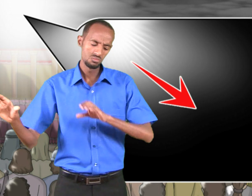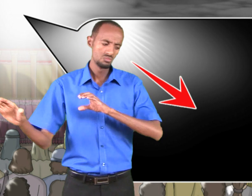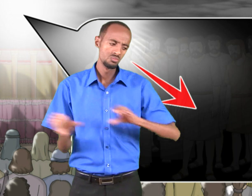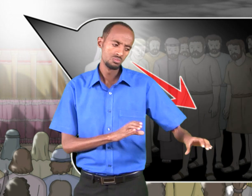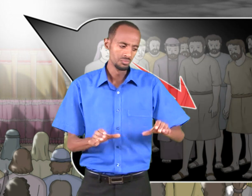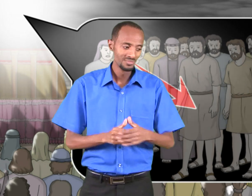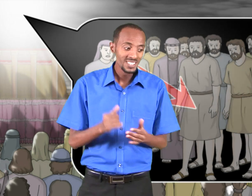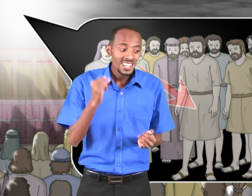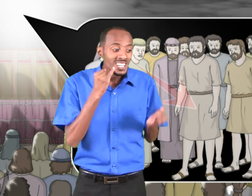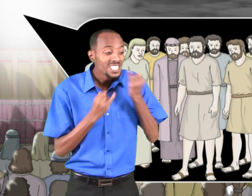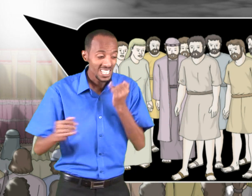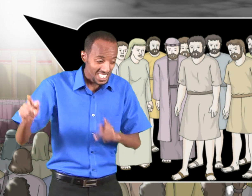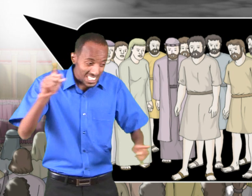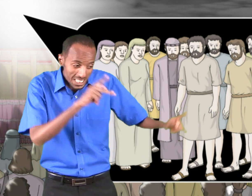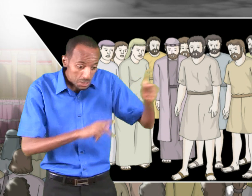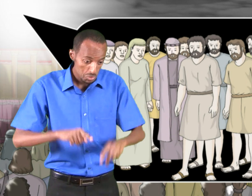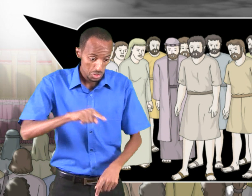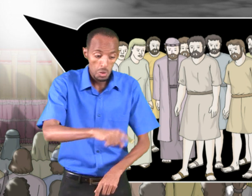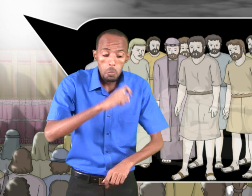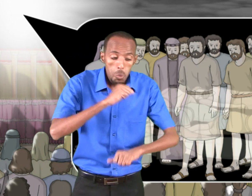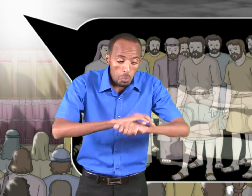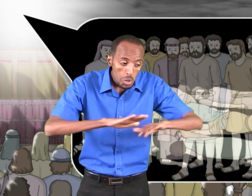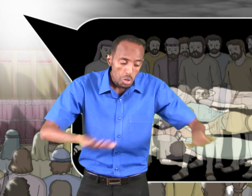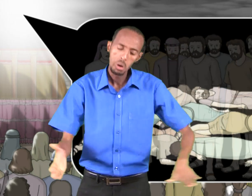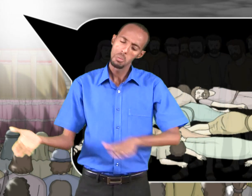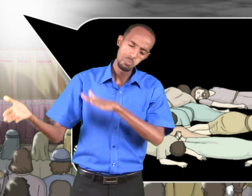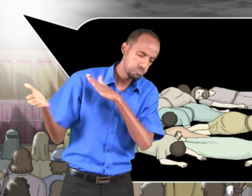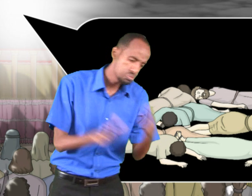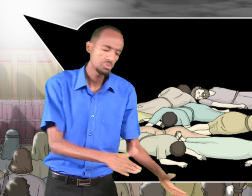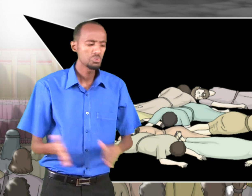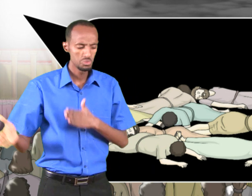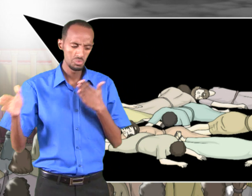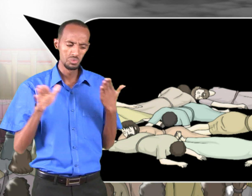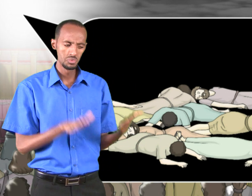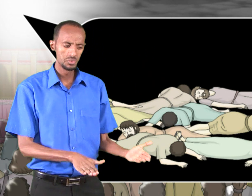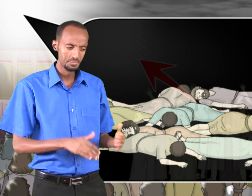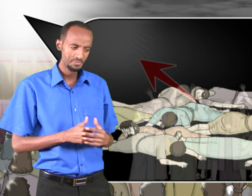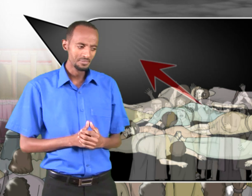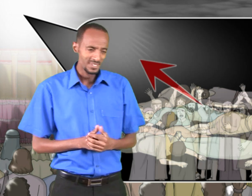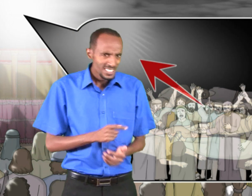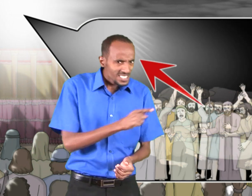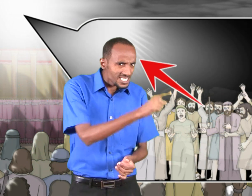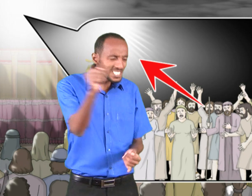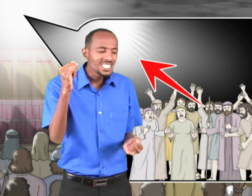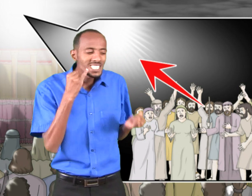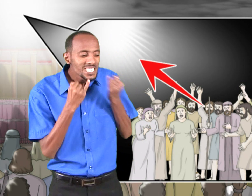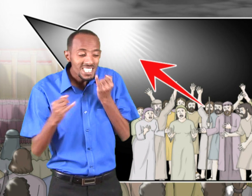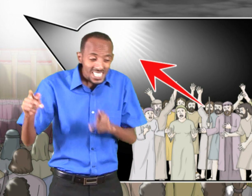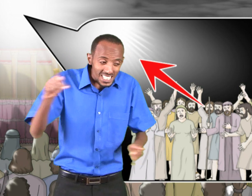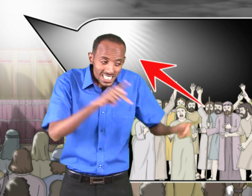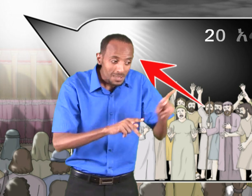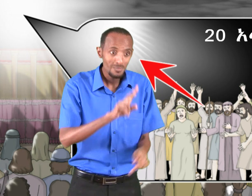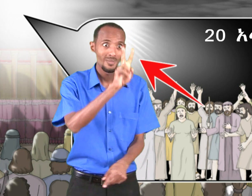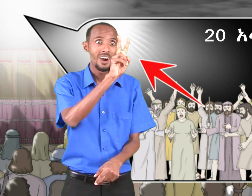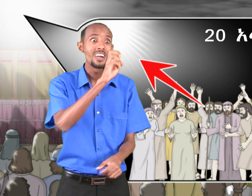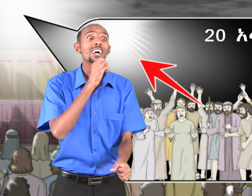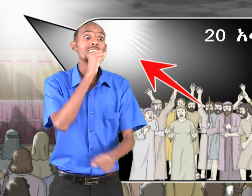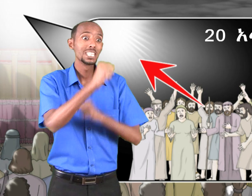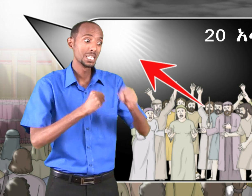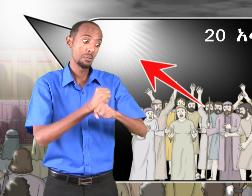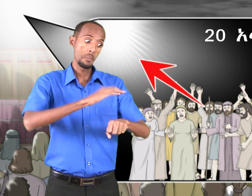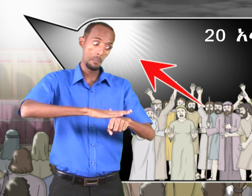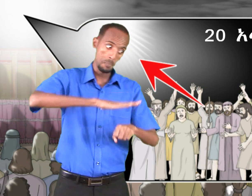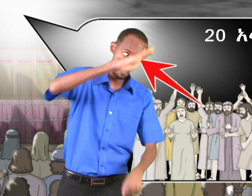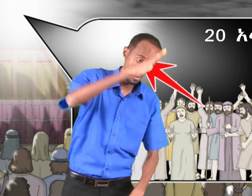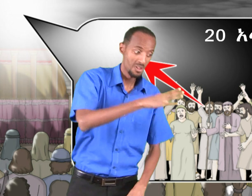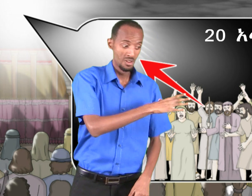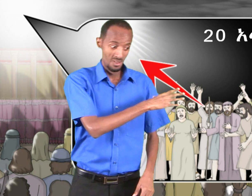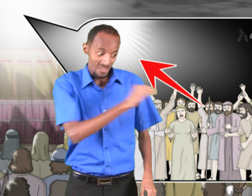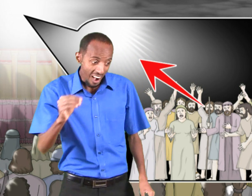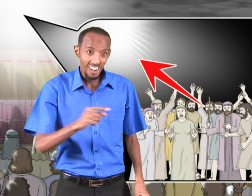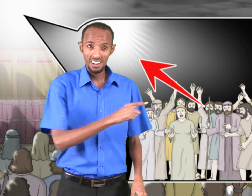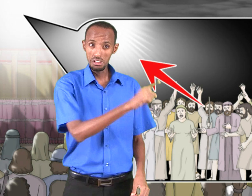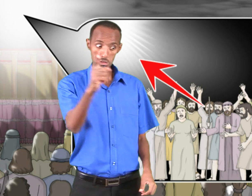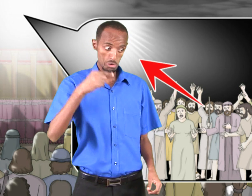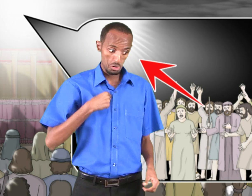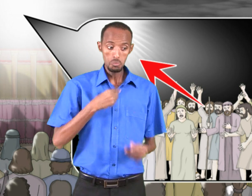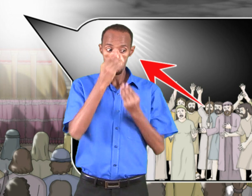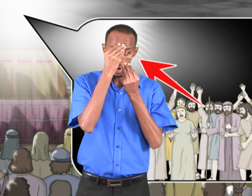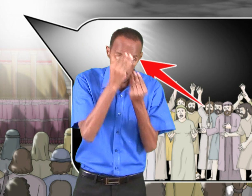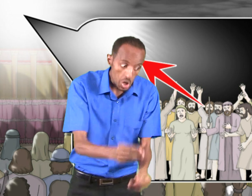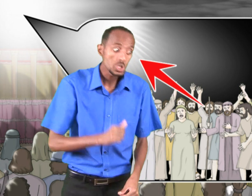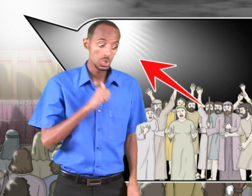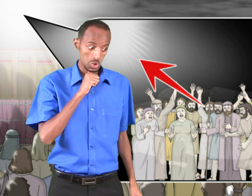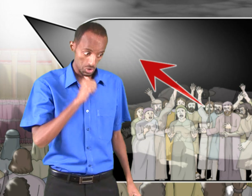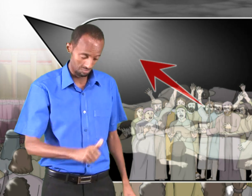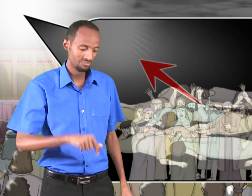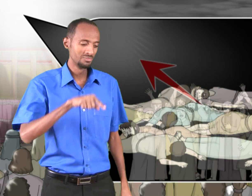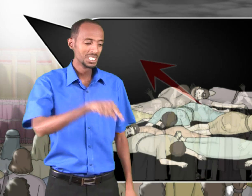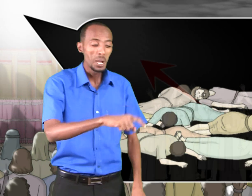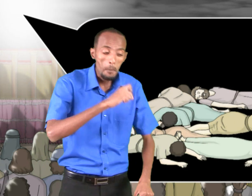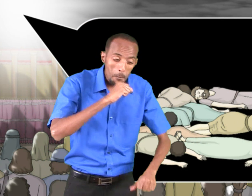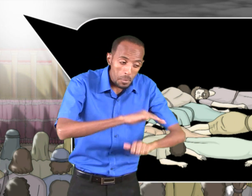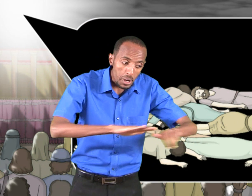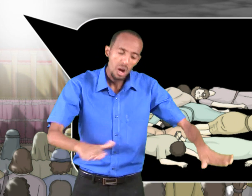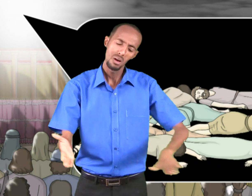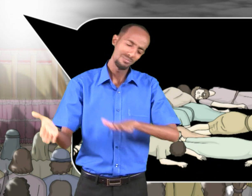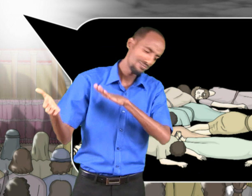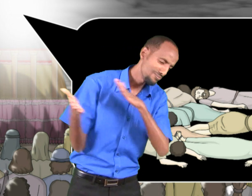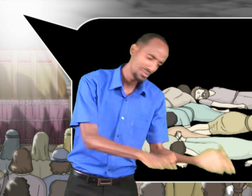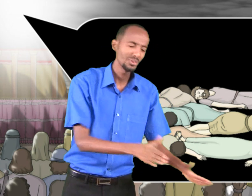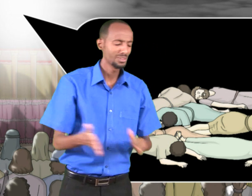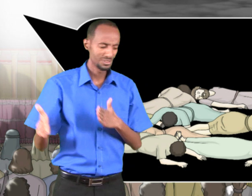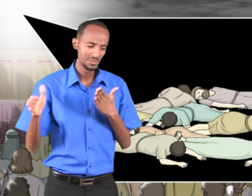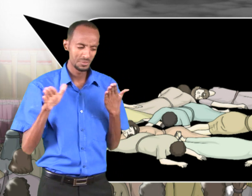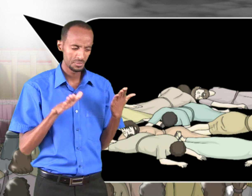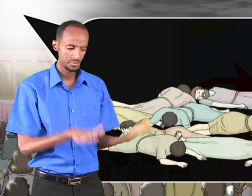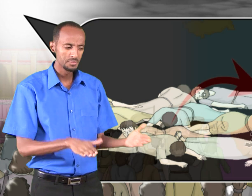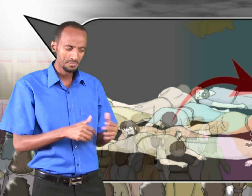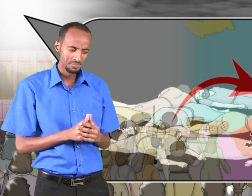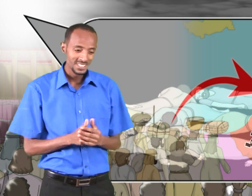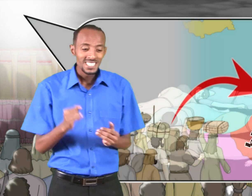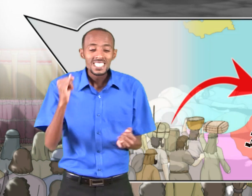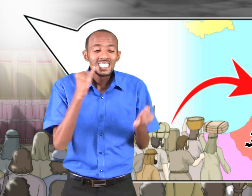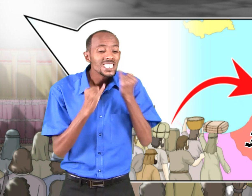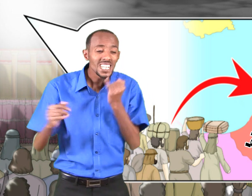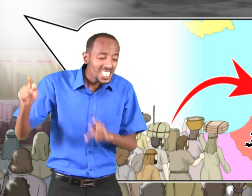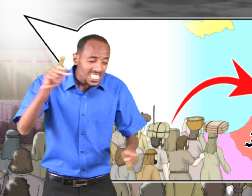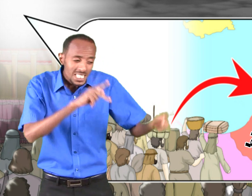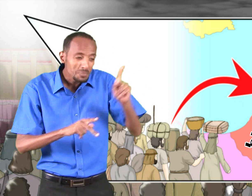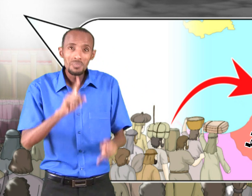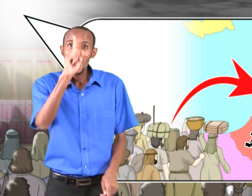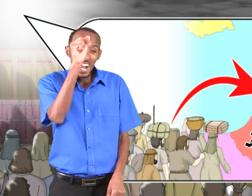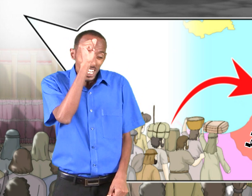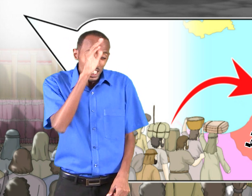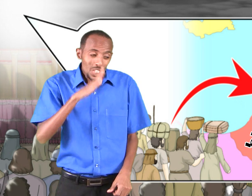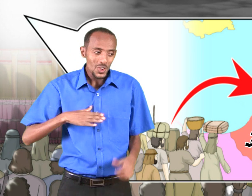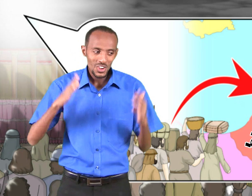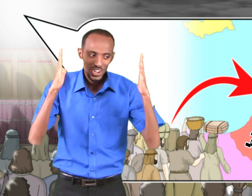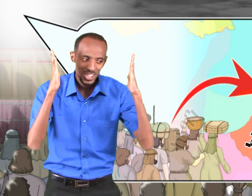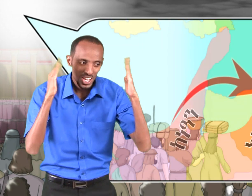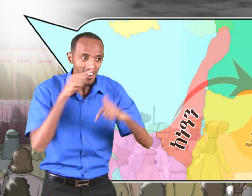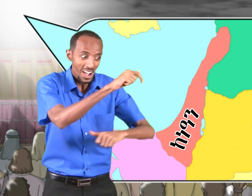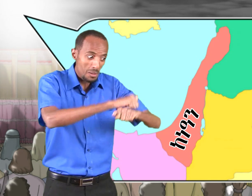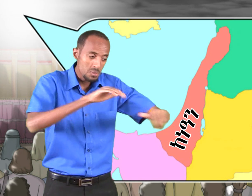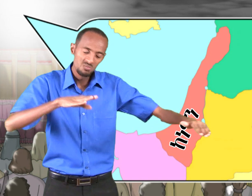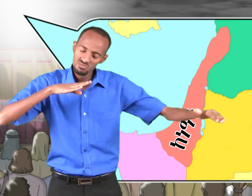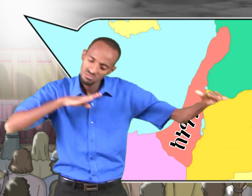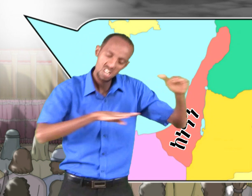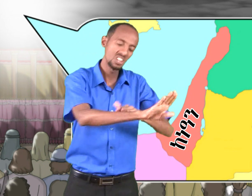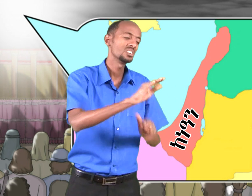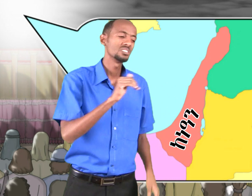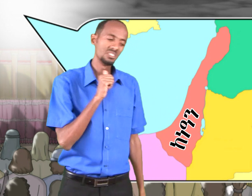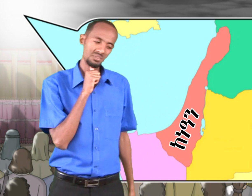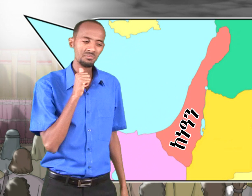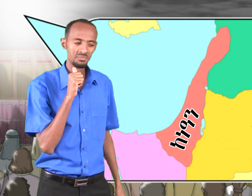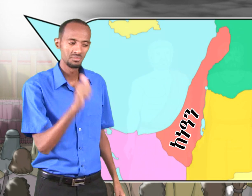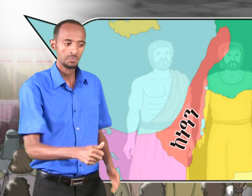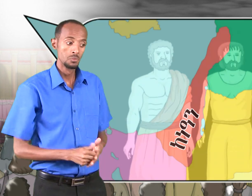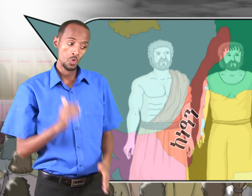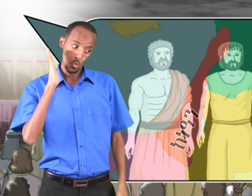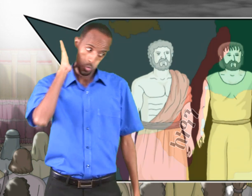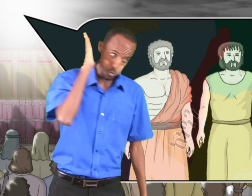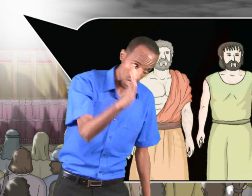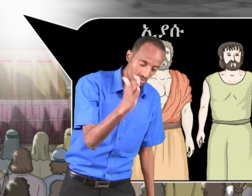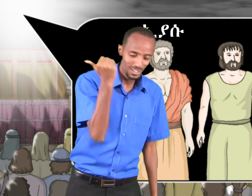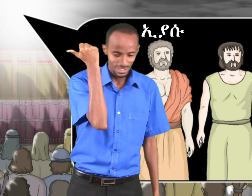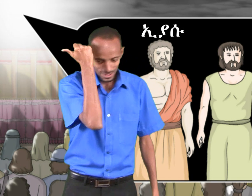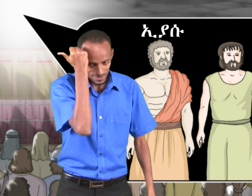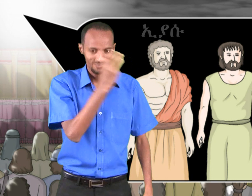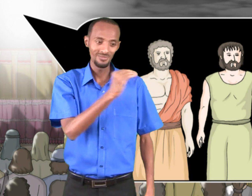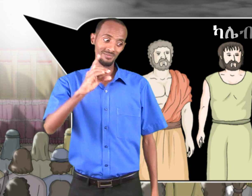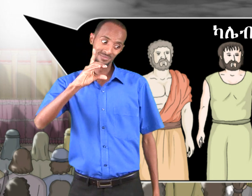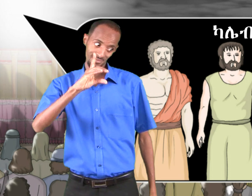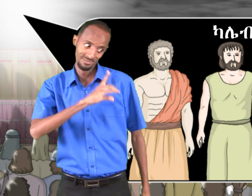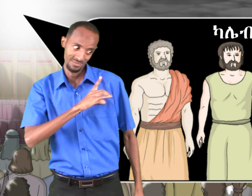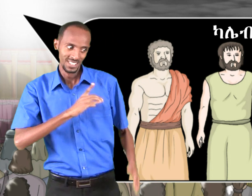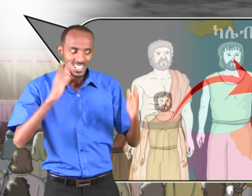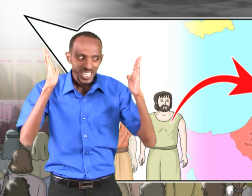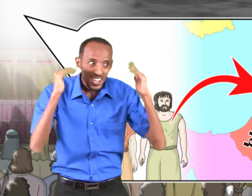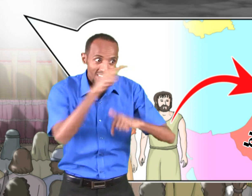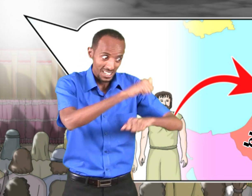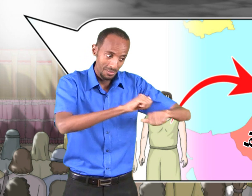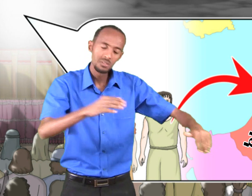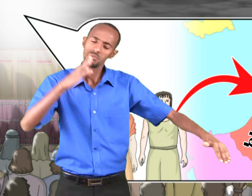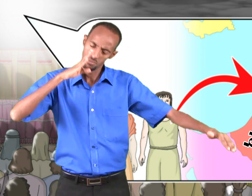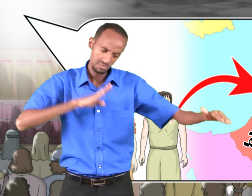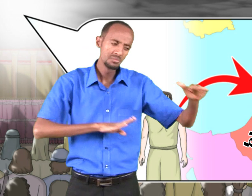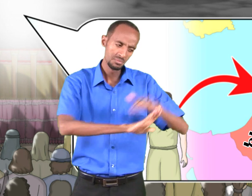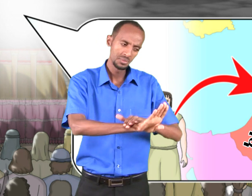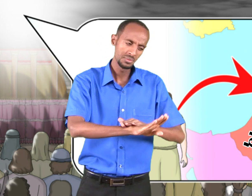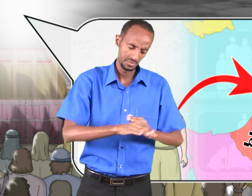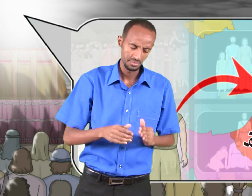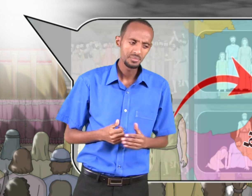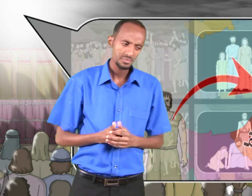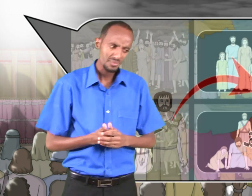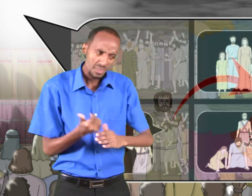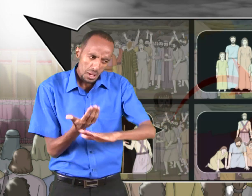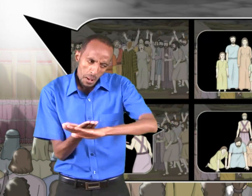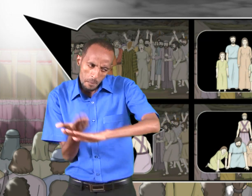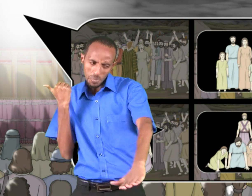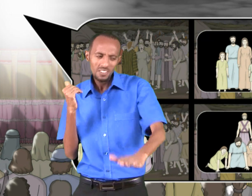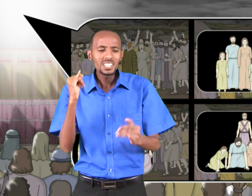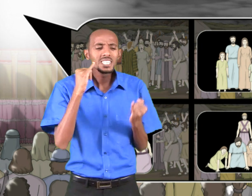Your bodies will fall in this wilderness—all who were numbered in the census, everyone twenty years of age or older—because you have grumbled against Me. Surely none of you will enter the land in which I swore to settle you, except Caleb son of Jephunneh and Joshua son of Nun.